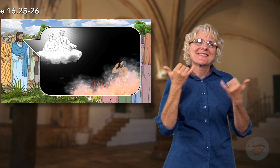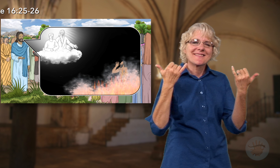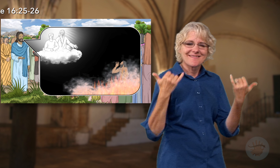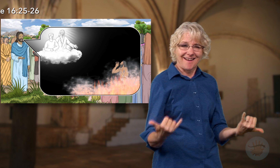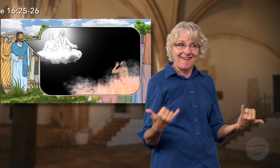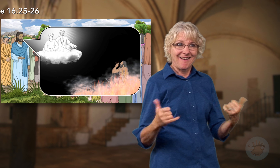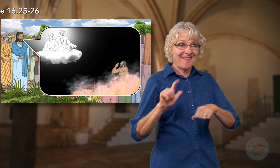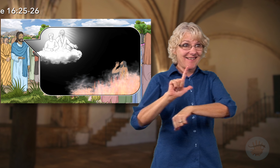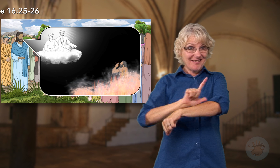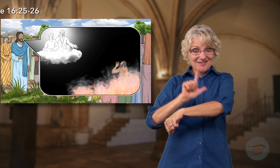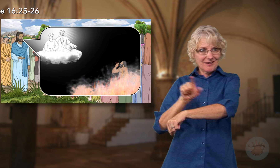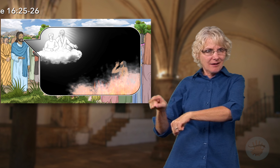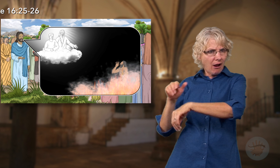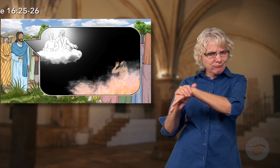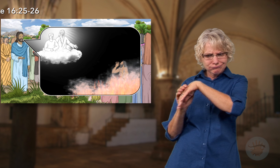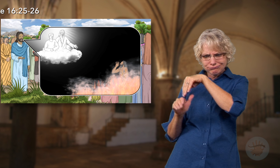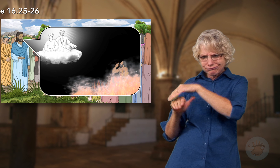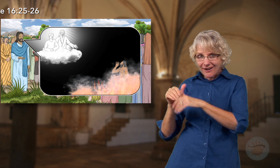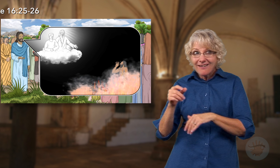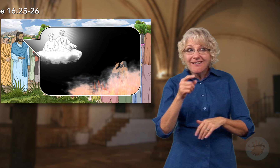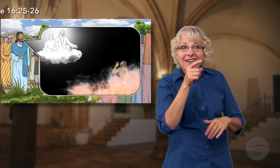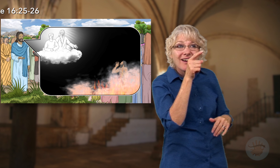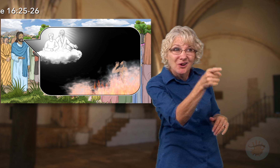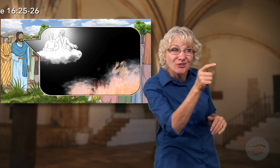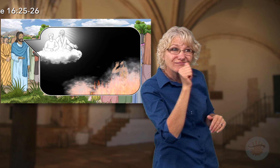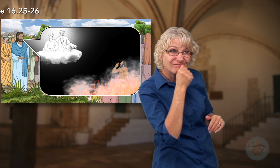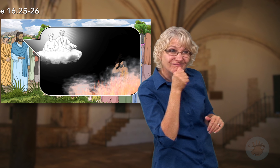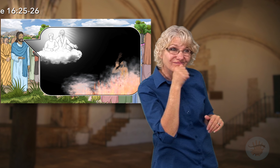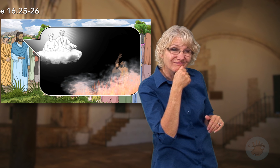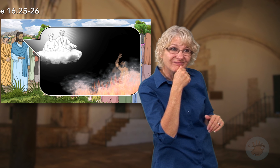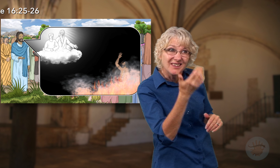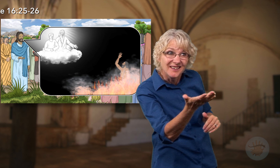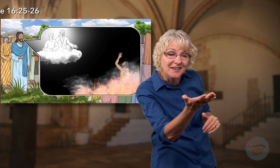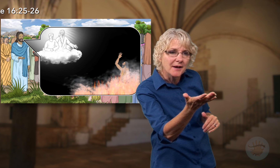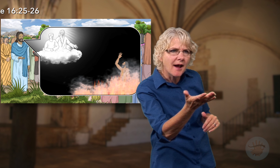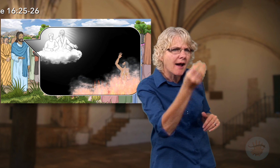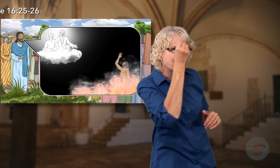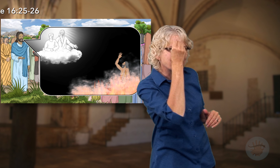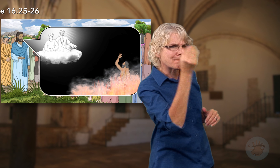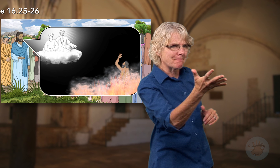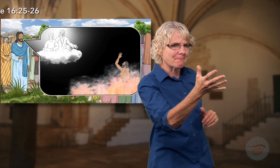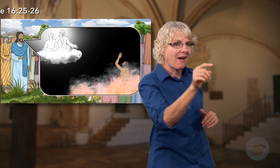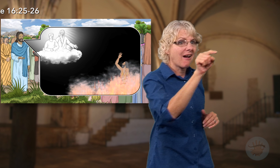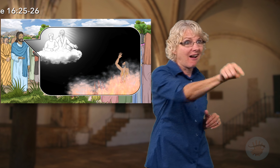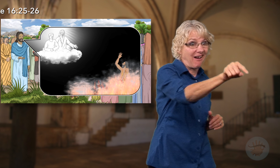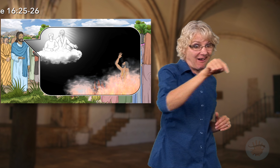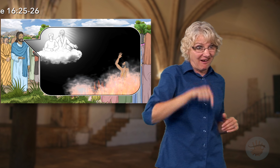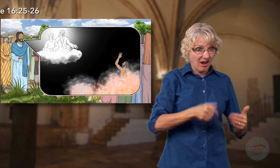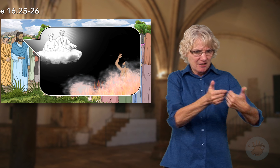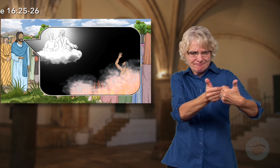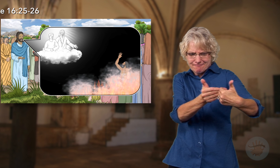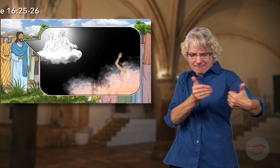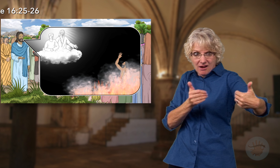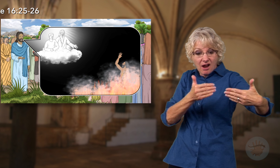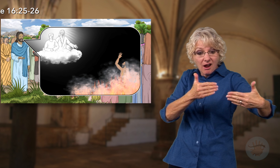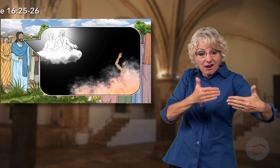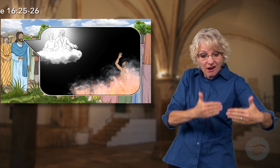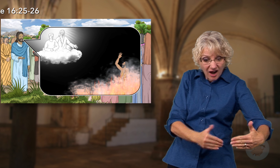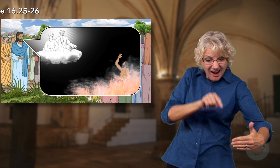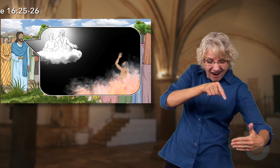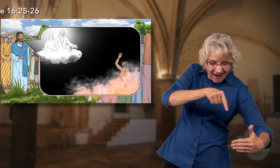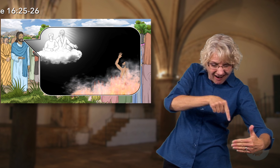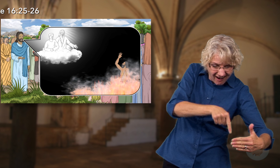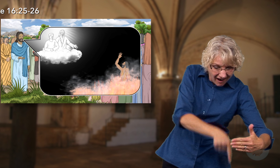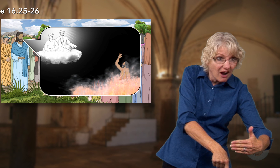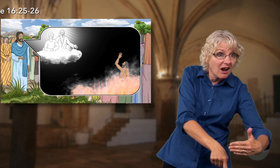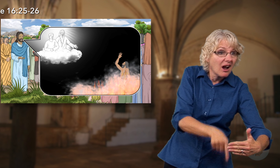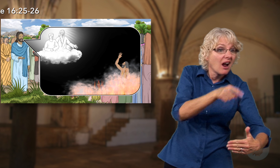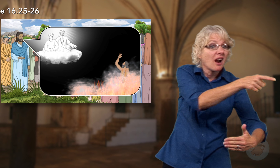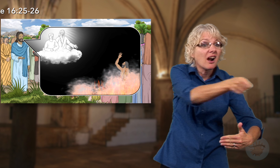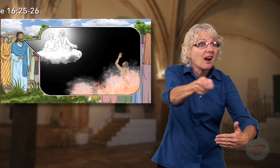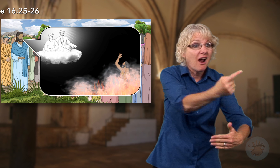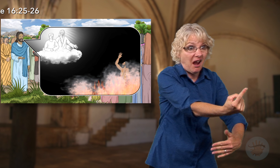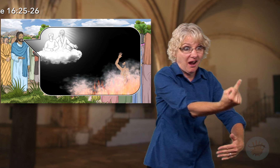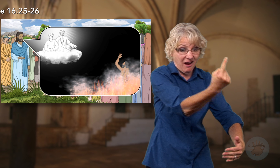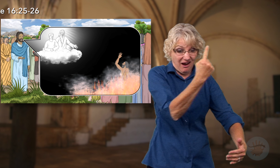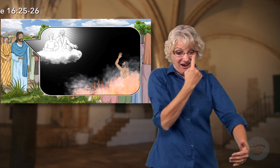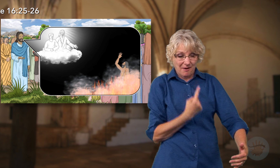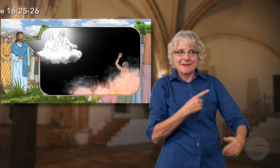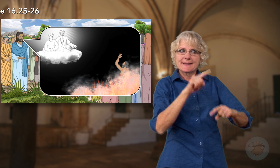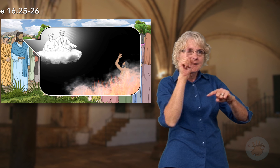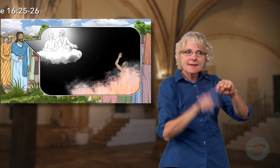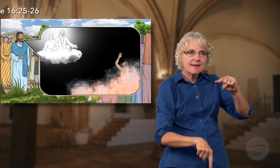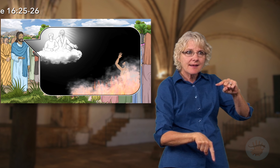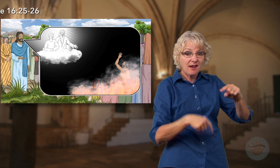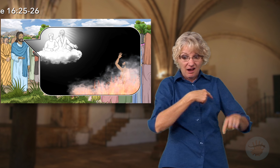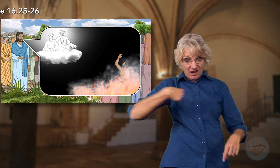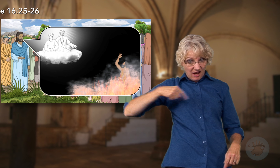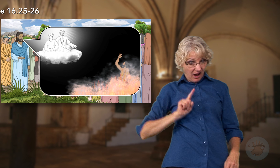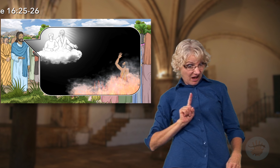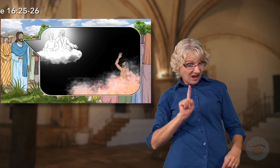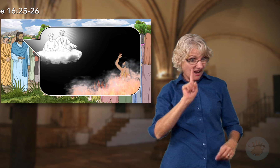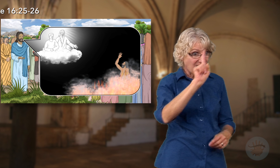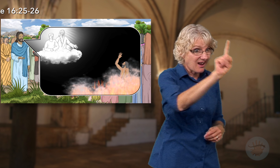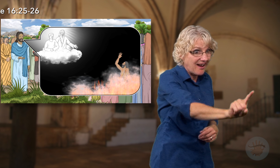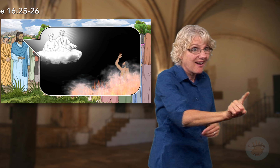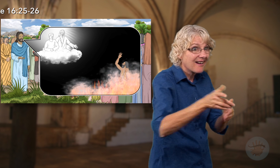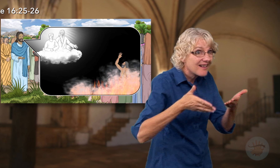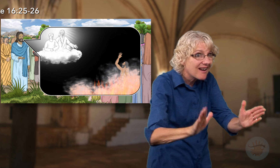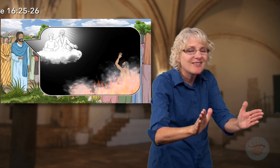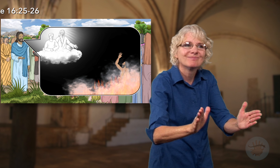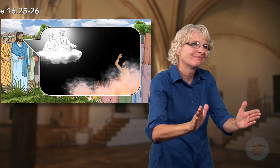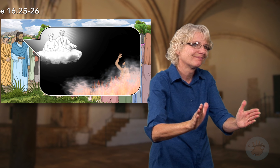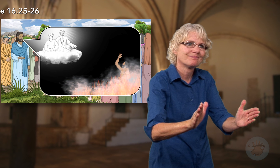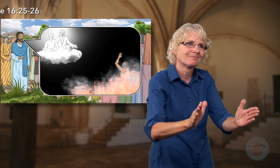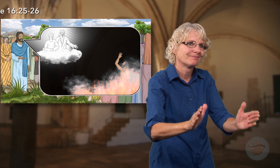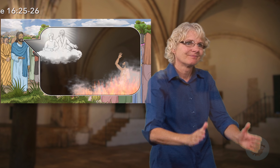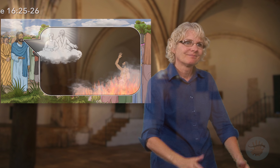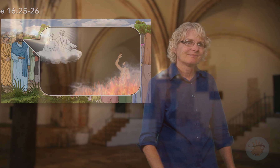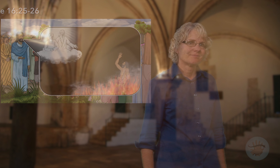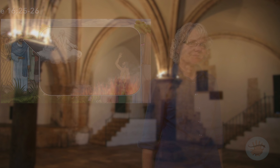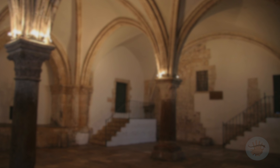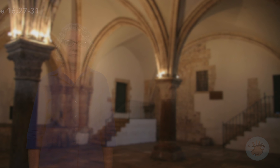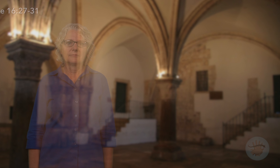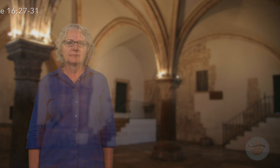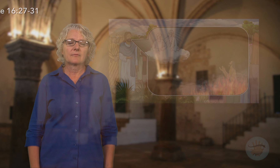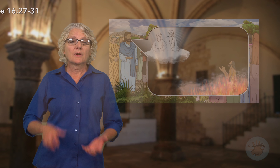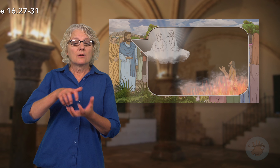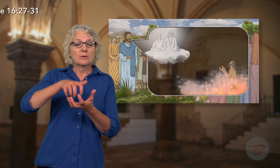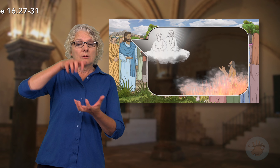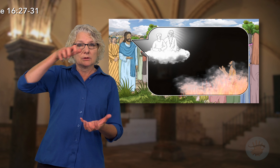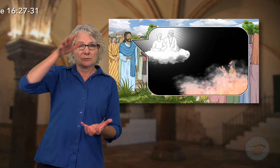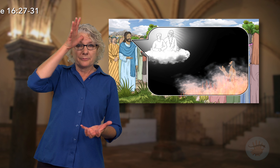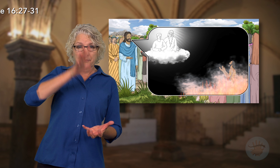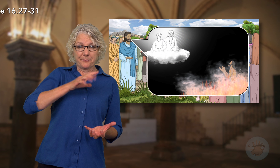And besides all this, a great chasm has been fixed between us and you, so that even those who wish cannot cross from here to you, nor can anyone cross from there to us.’